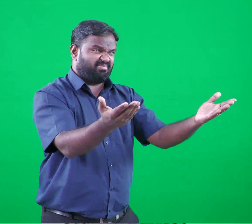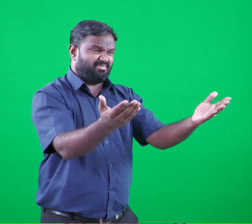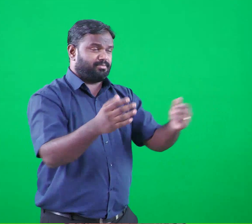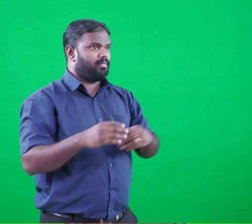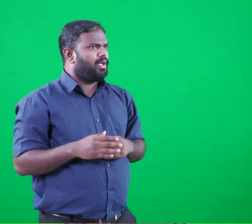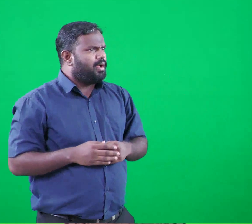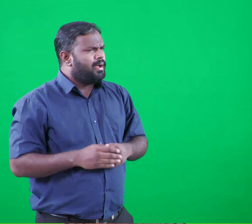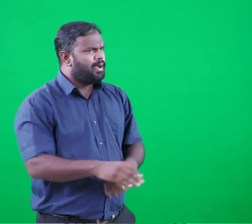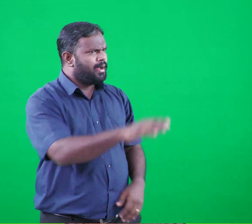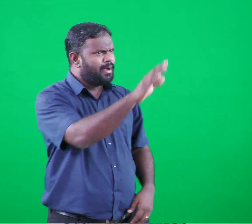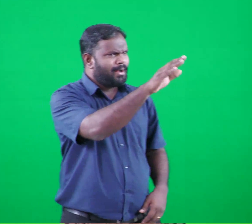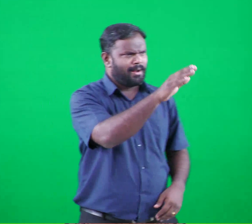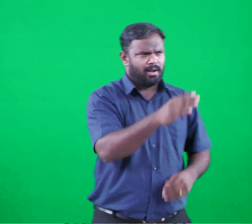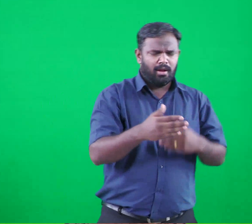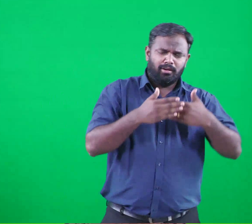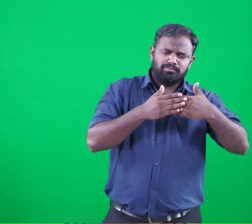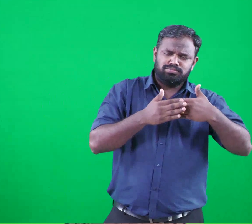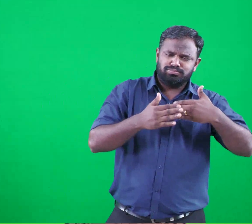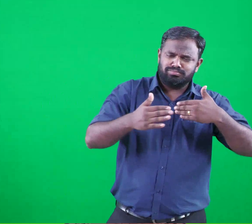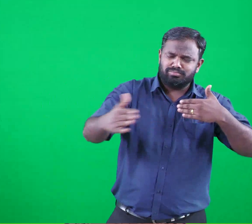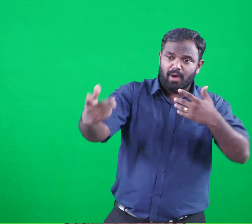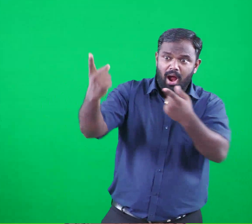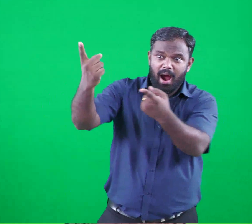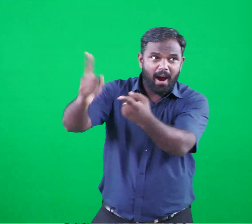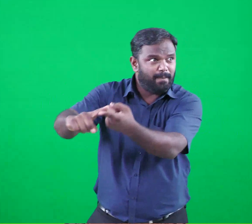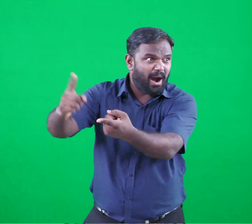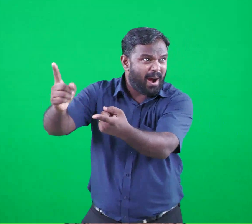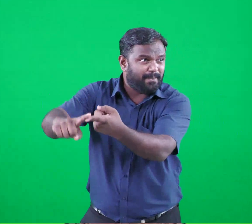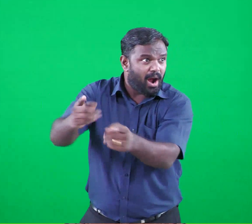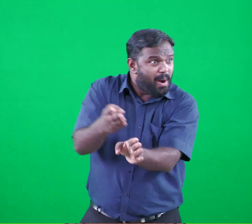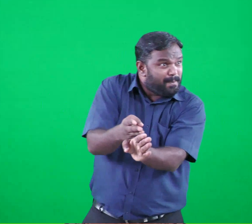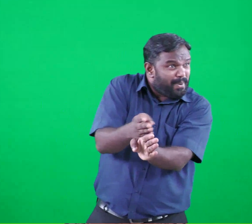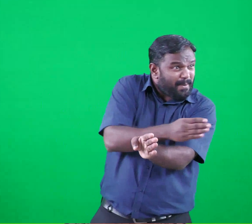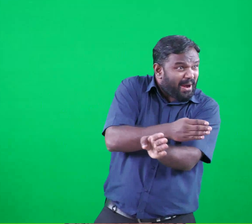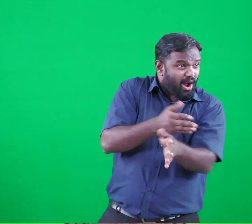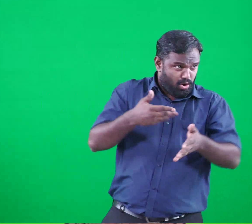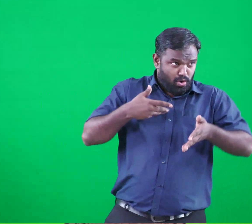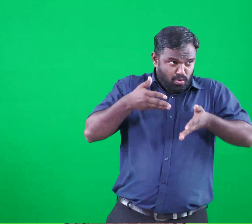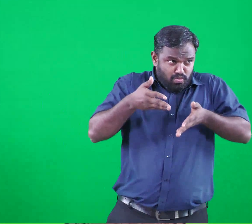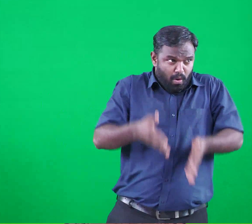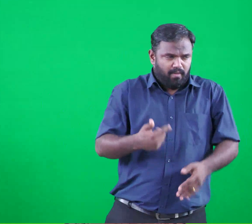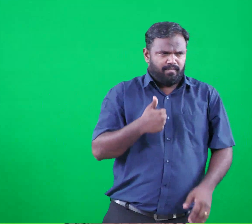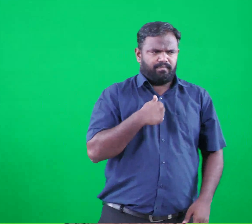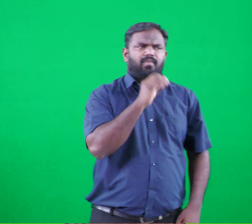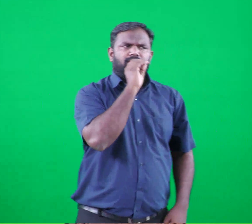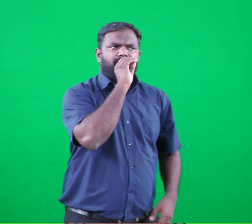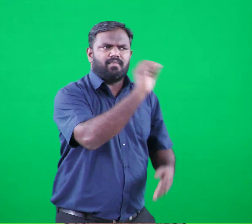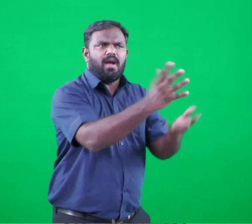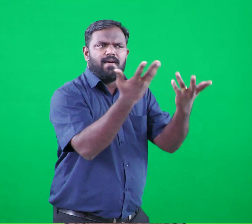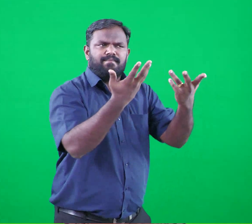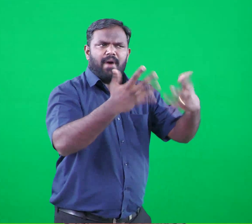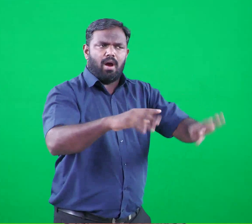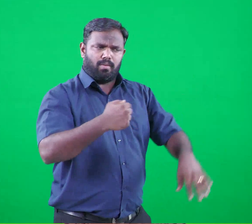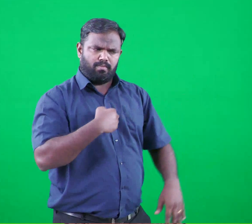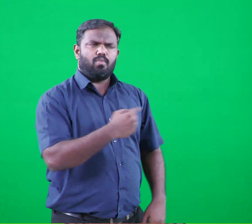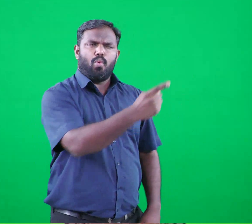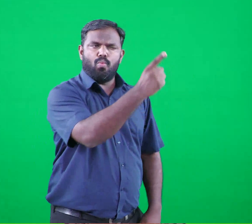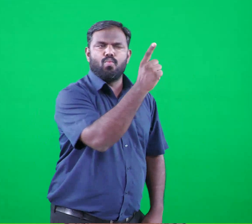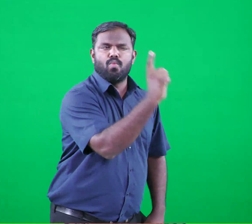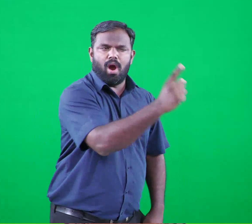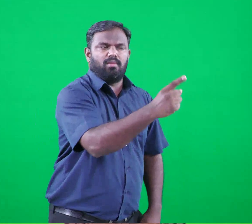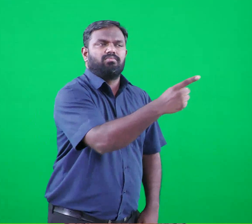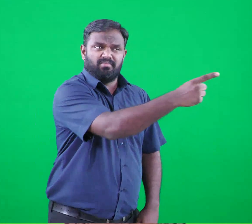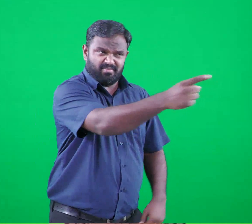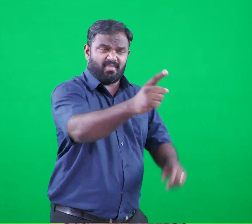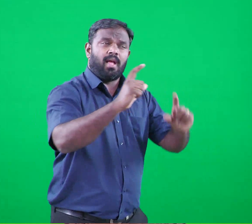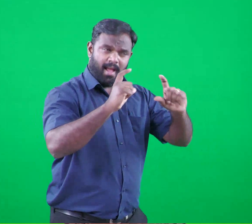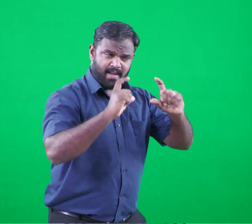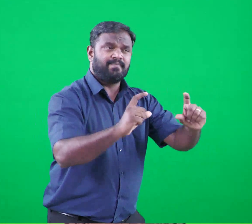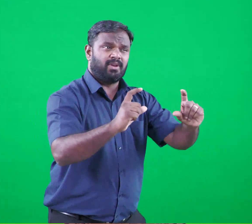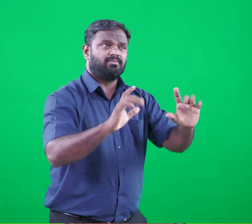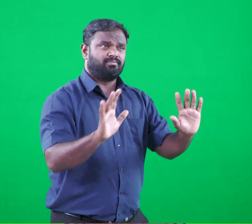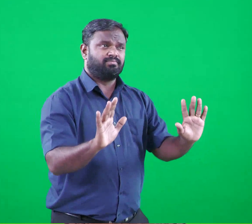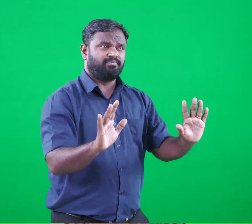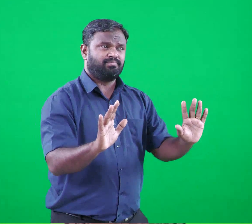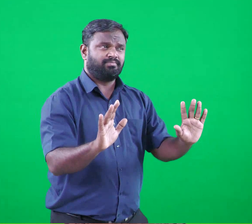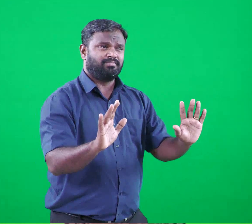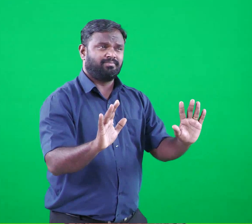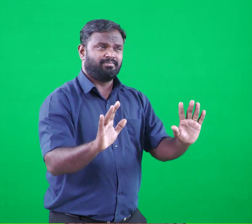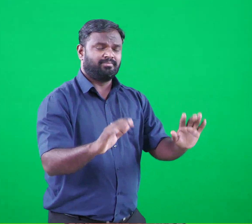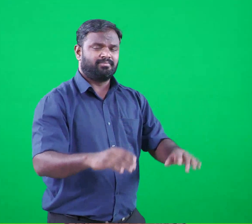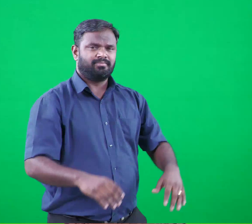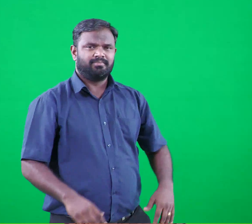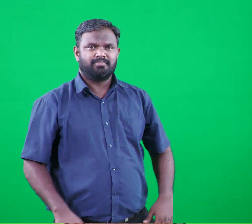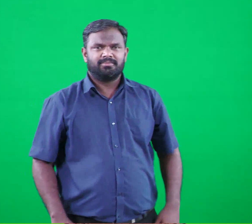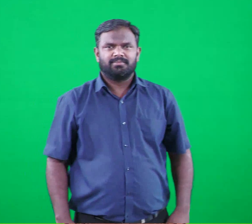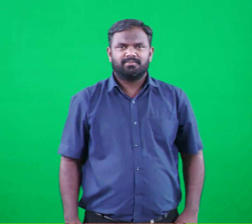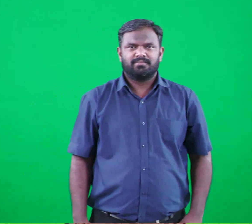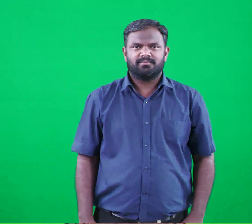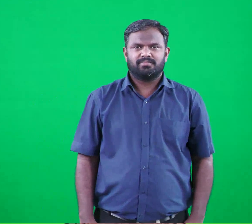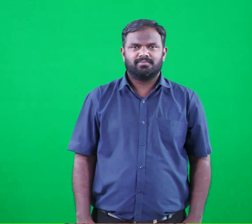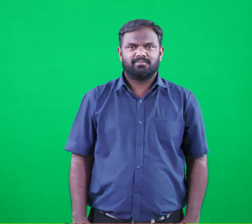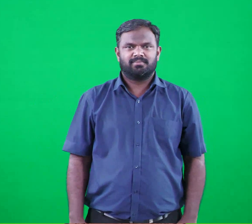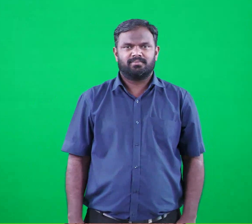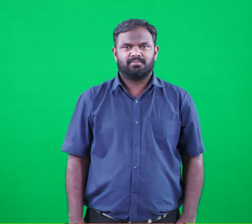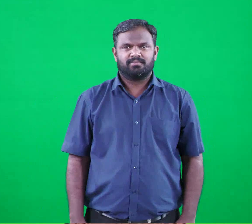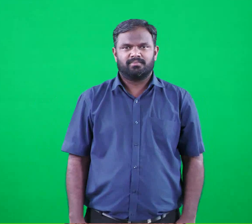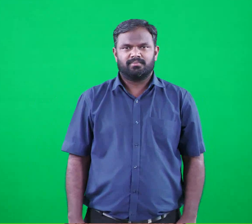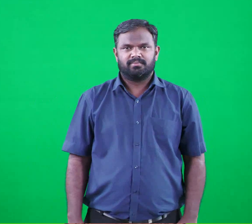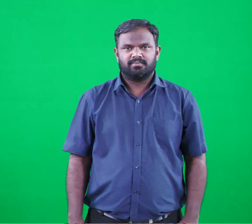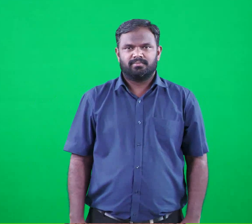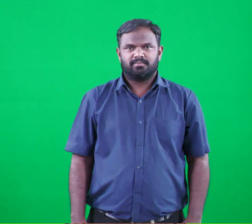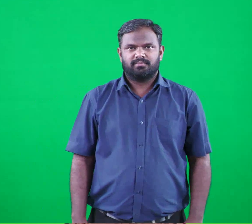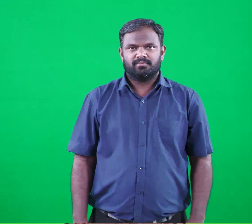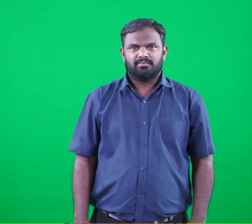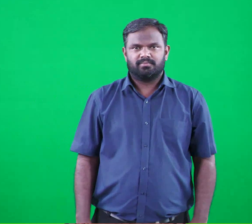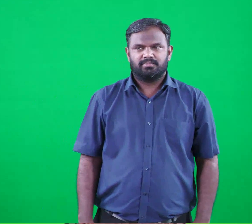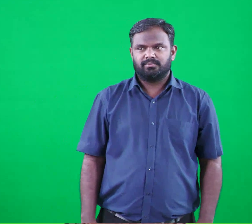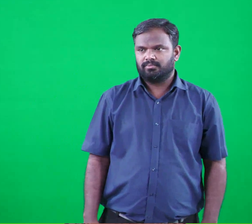So be on your guard; I have told you everything in advance.